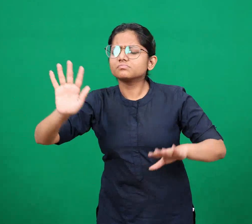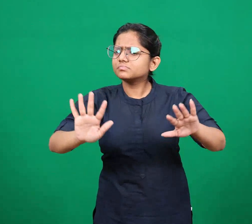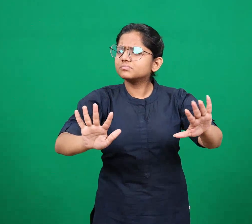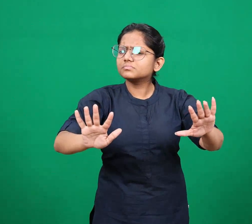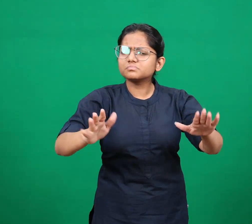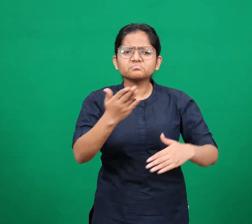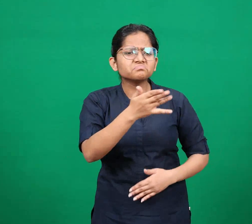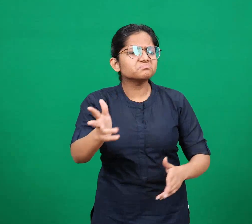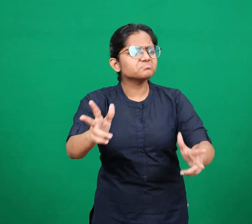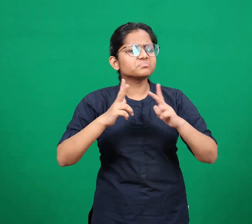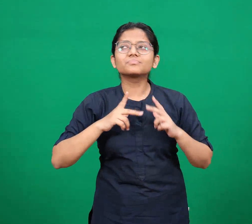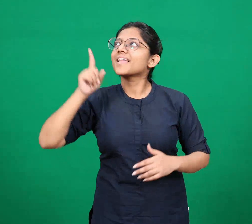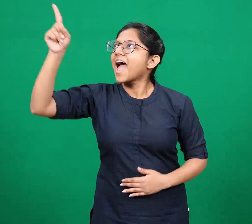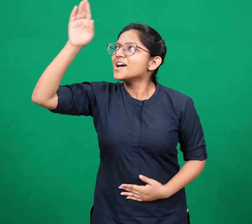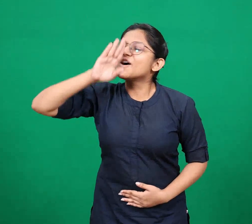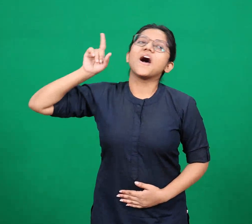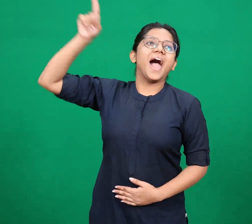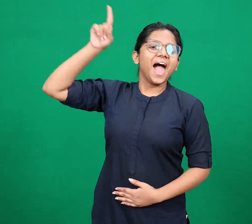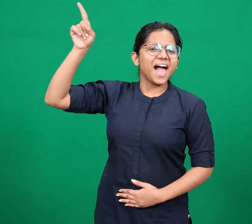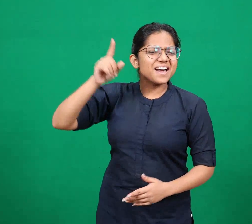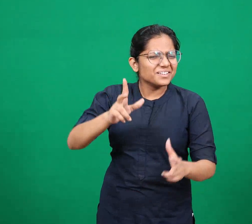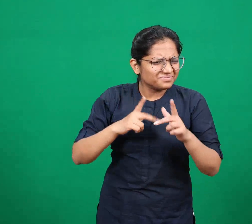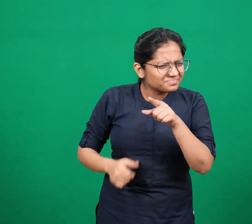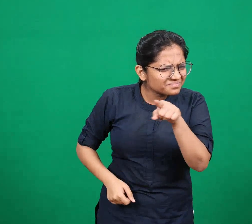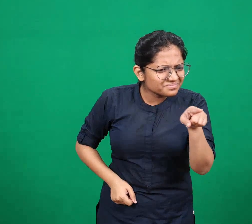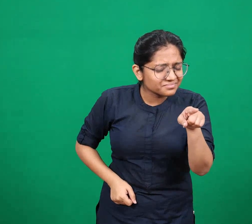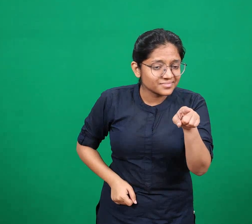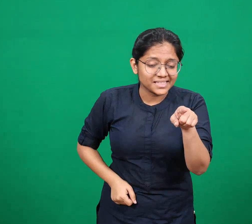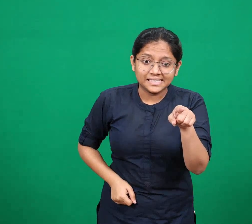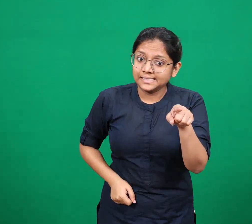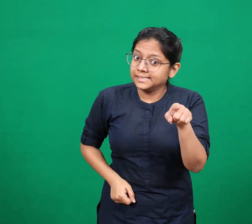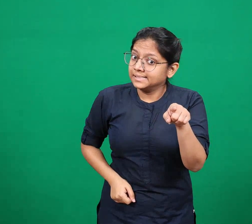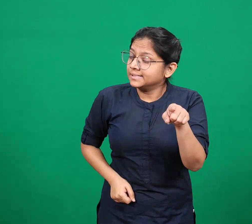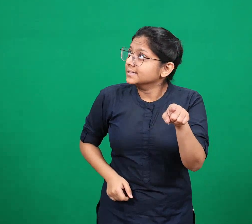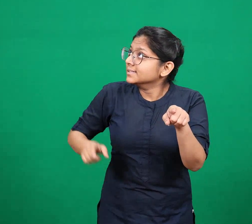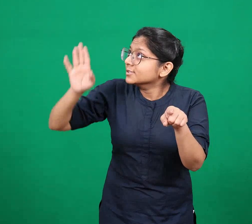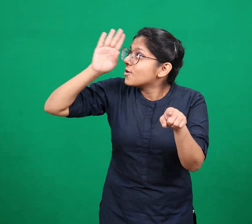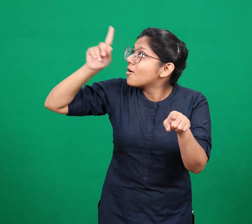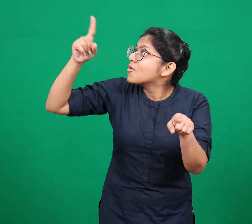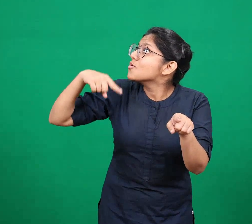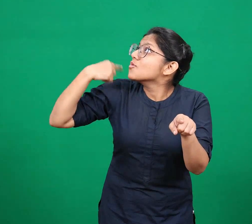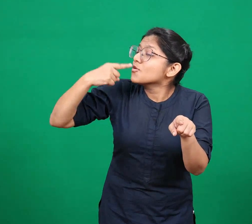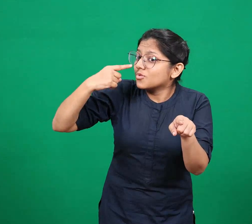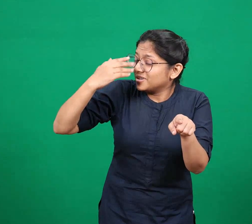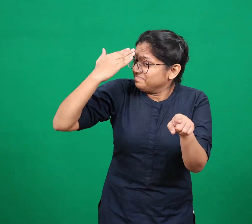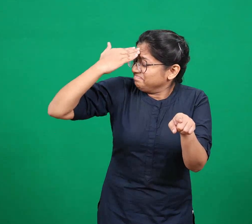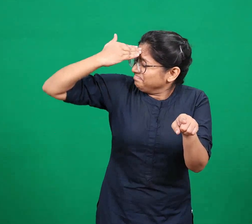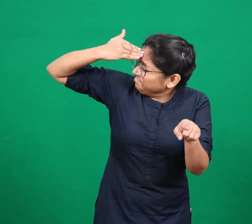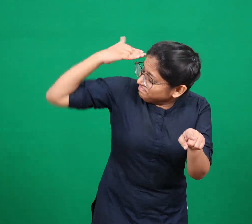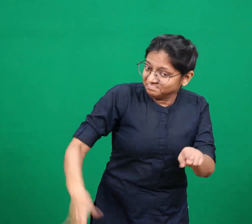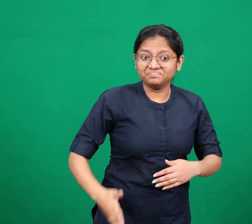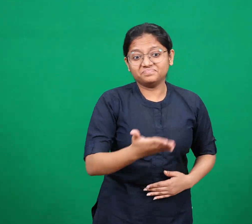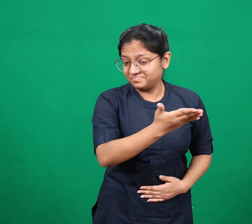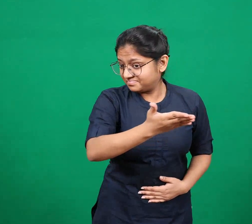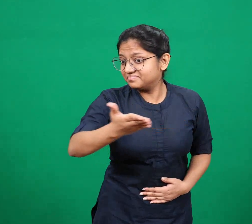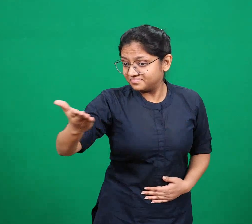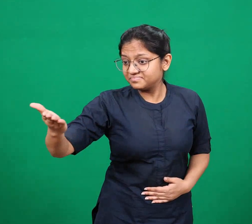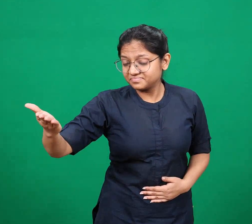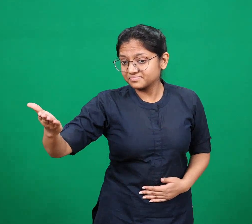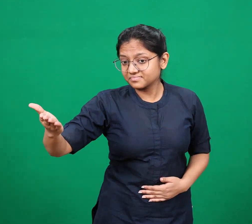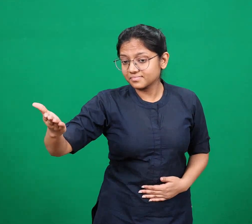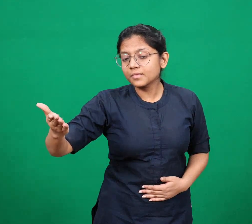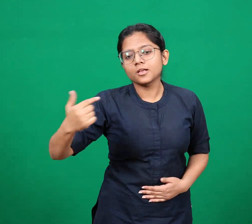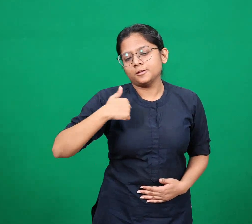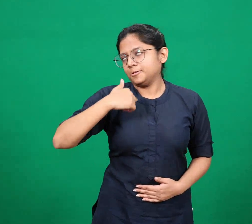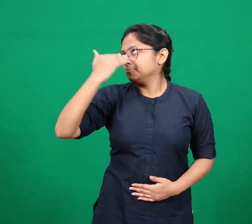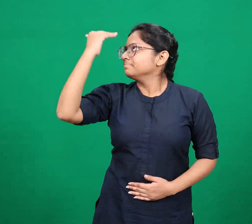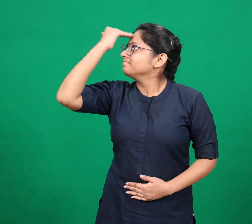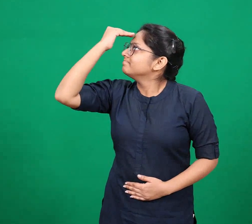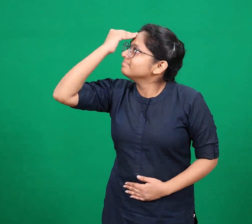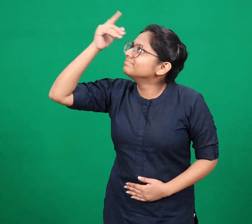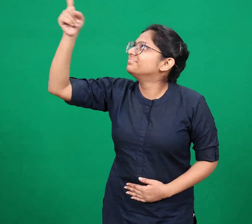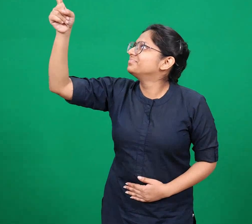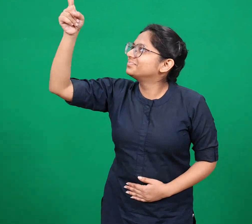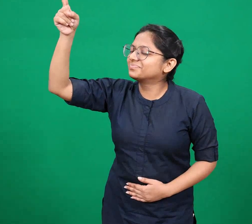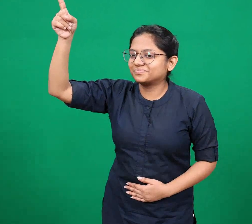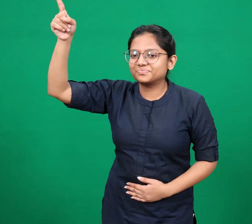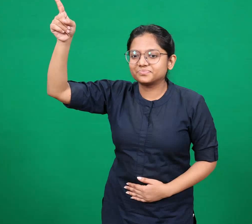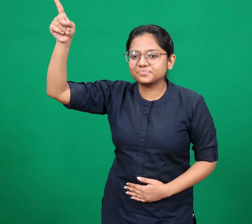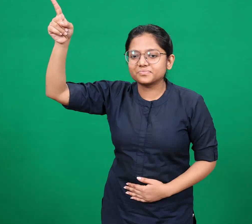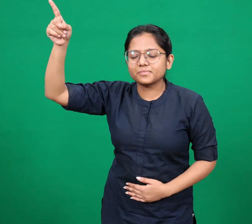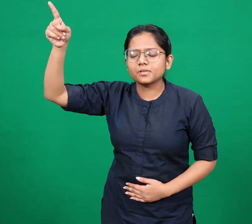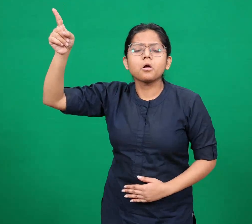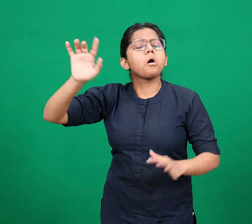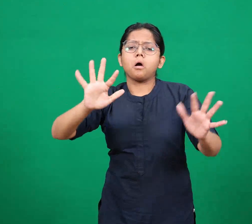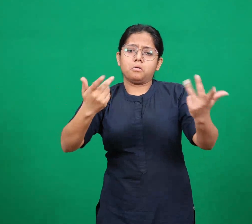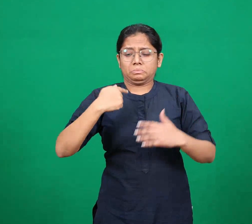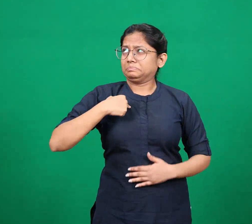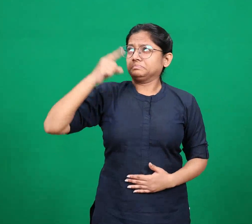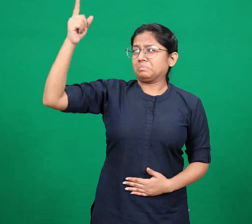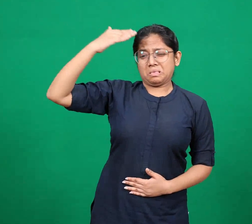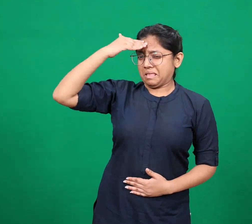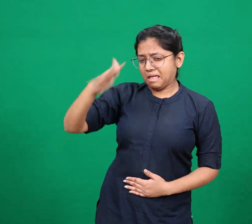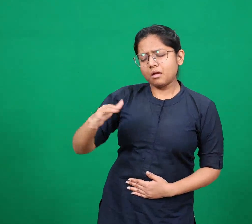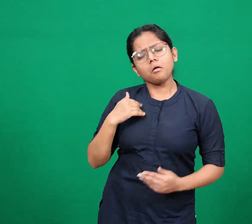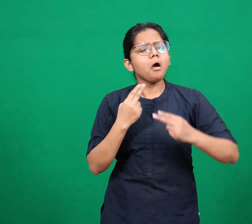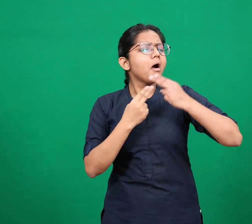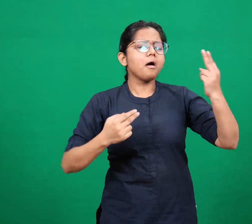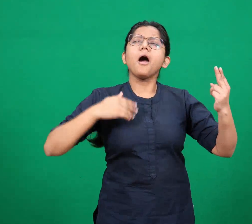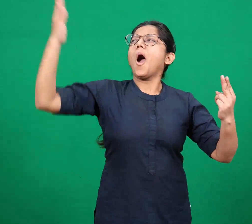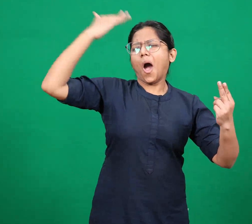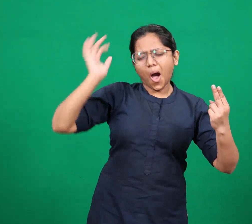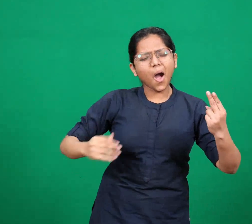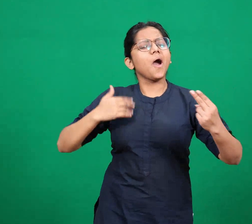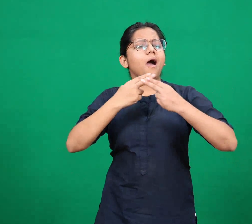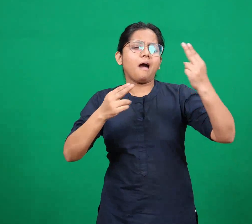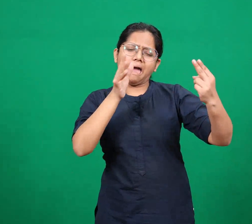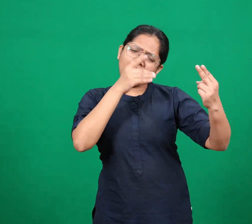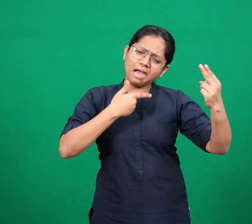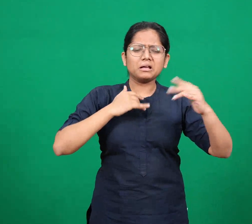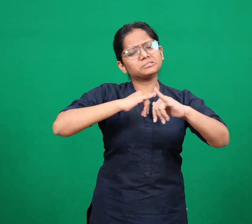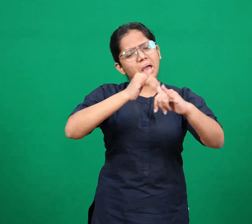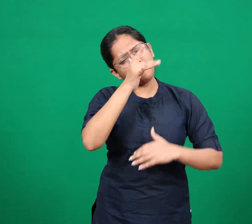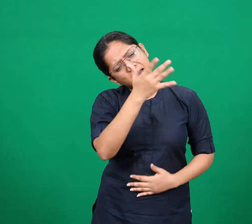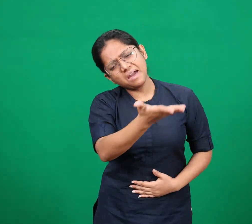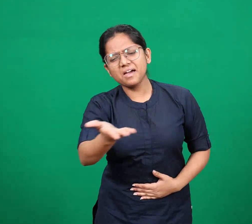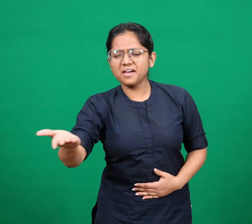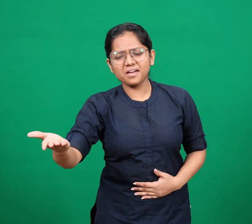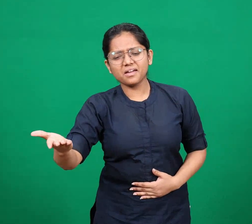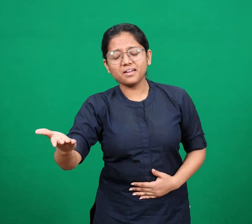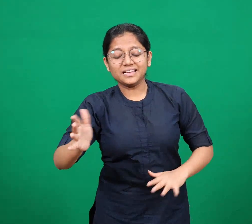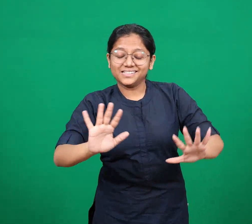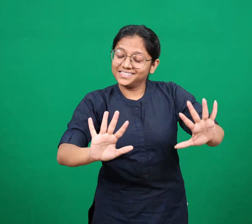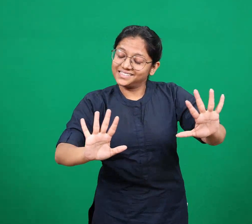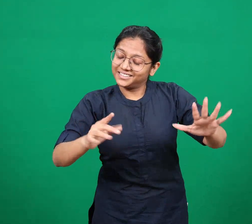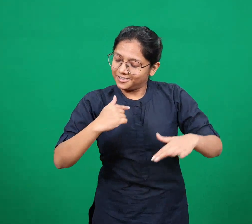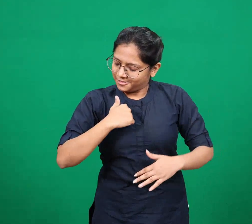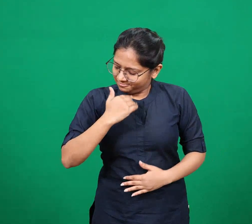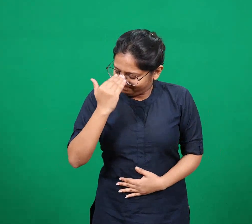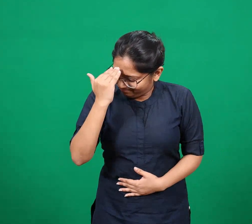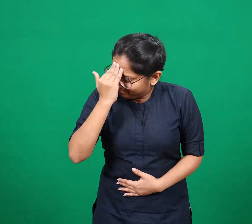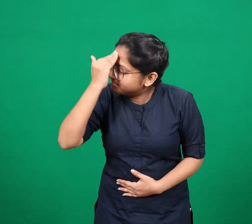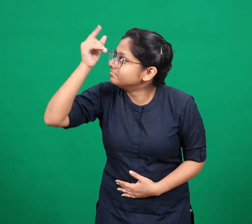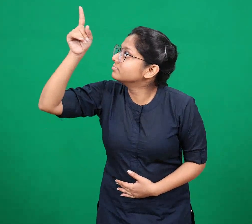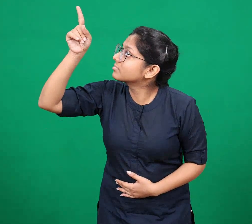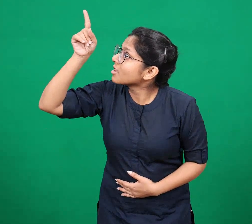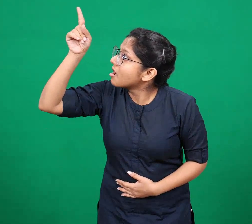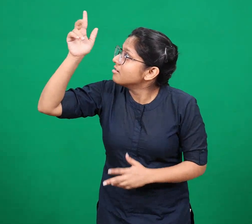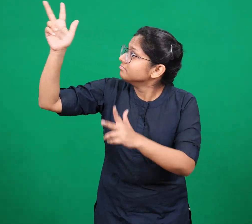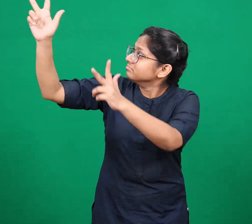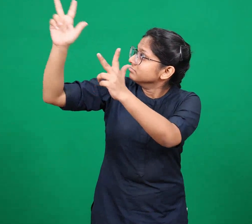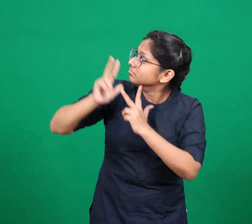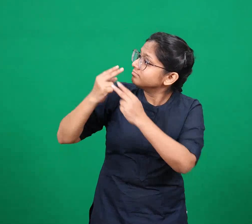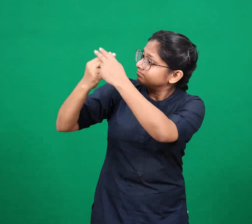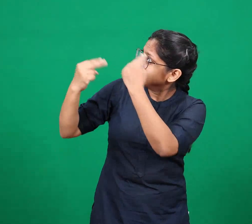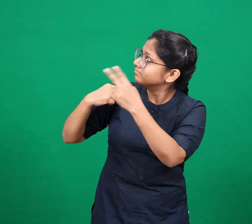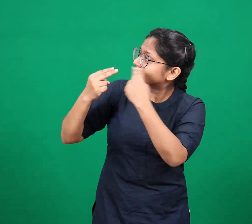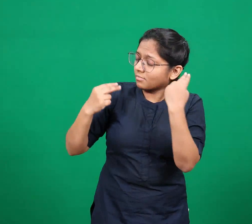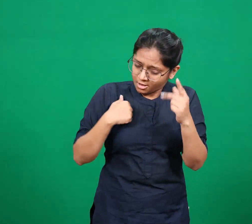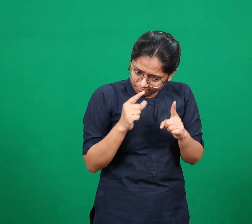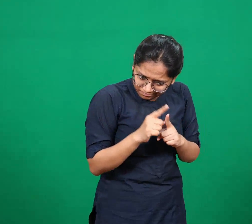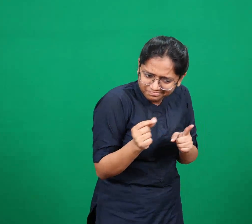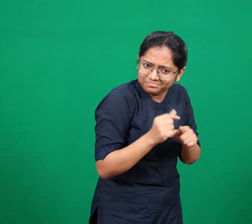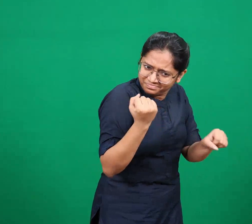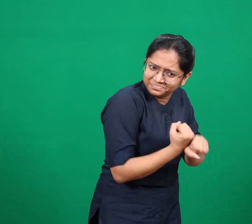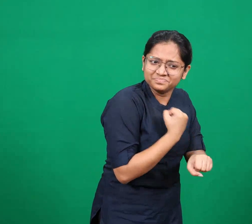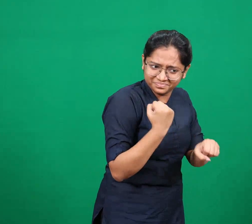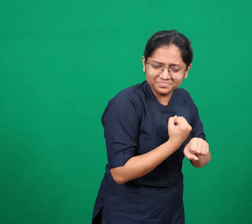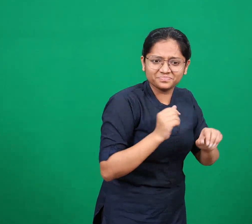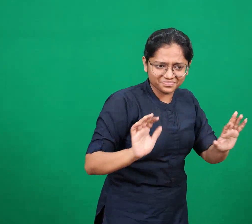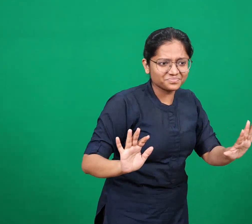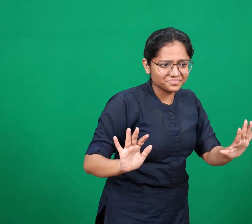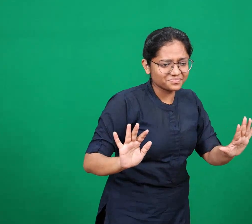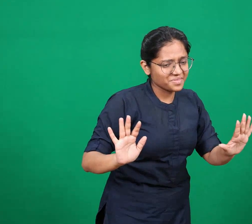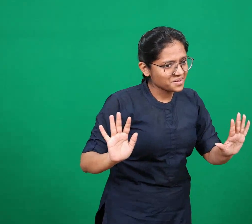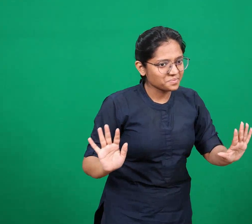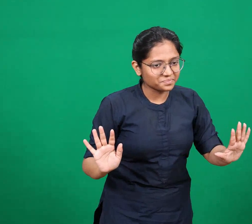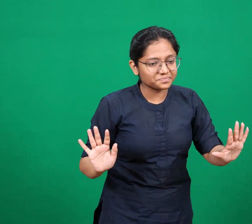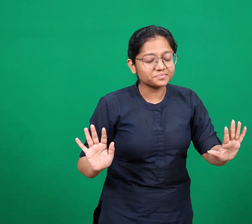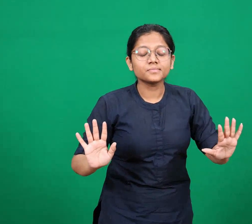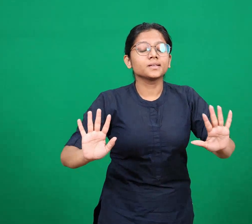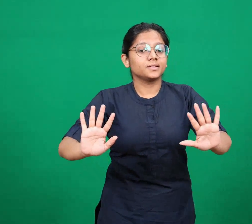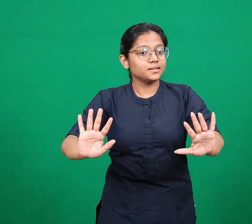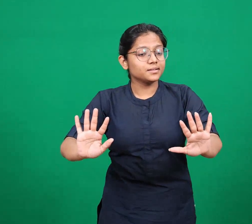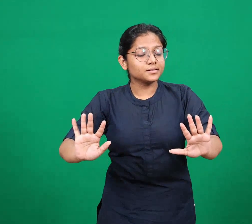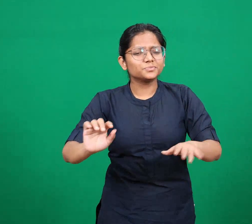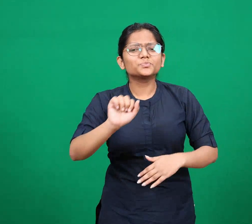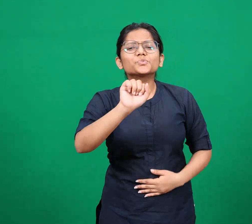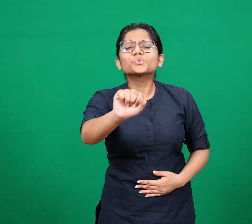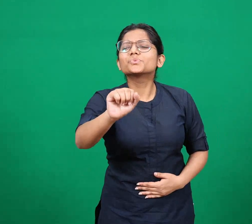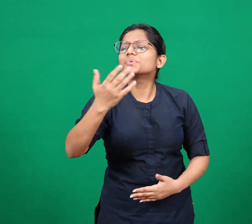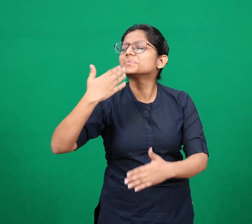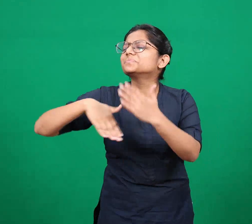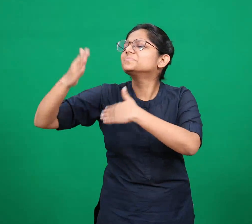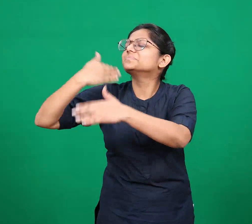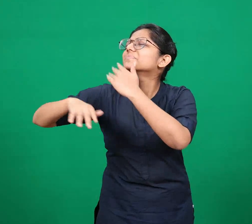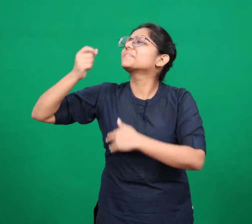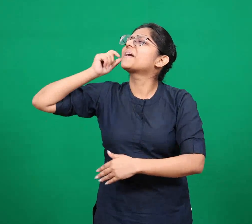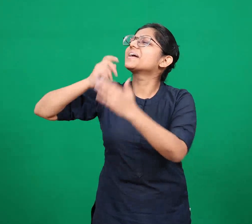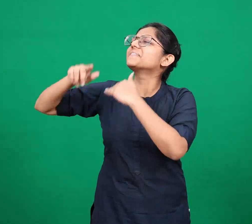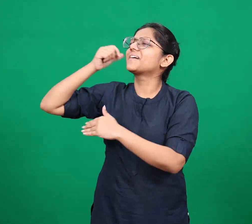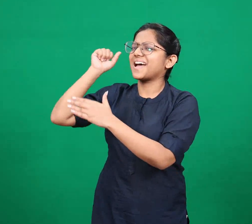You do not know Him, but I know Him. If I said I did not know Him, I would be a liar like you. But I do know Him, and I keep His word.